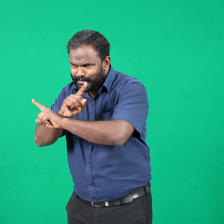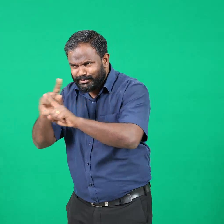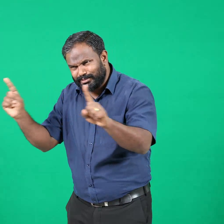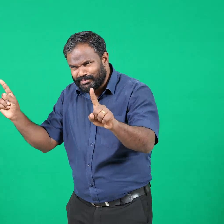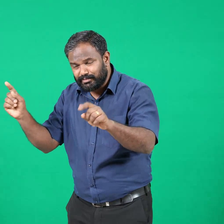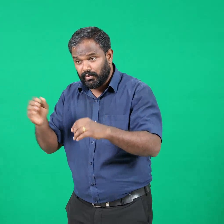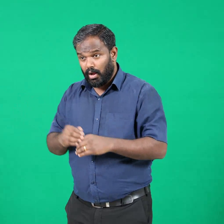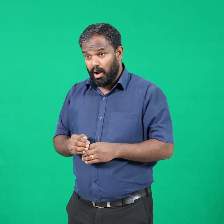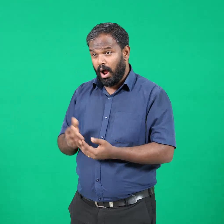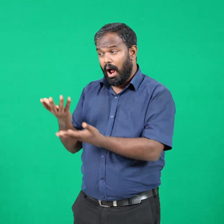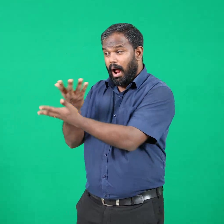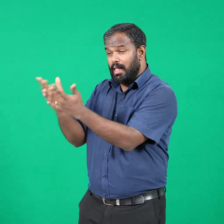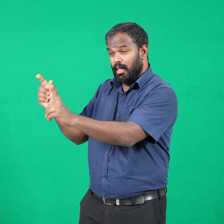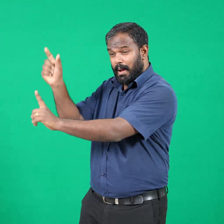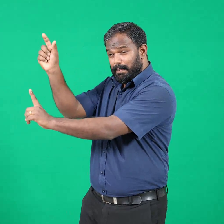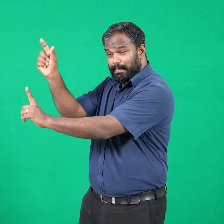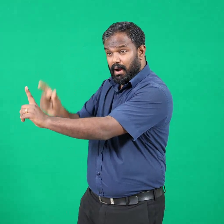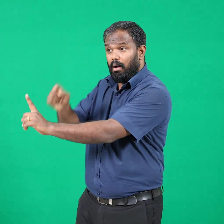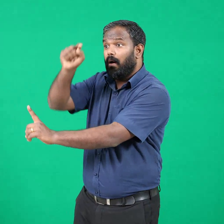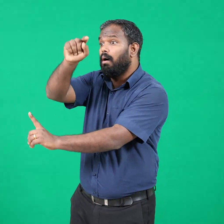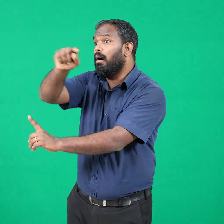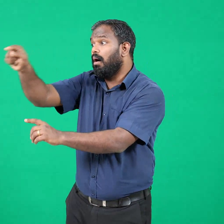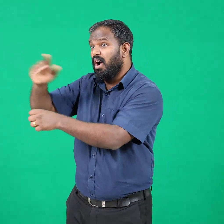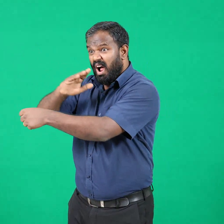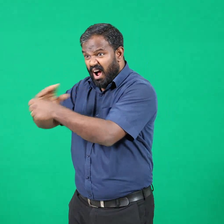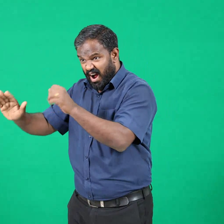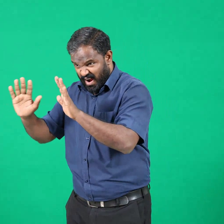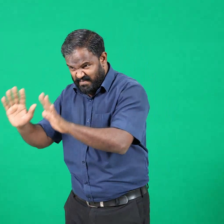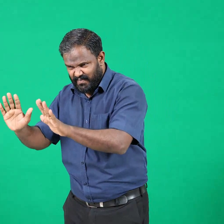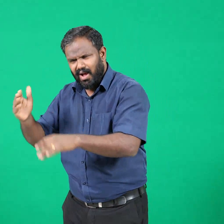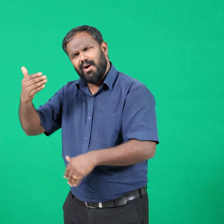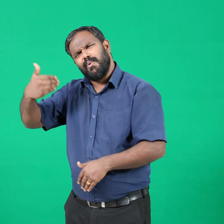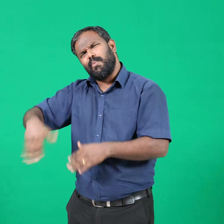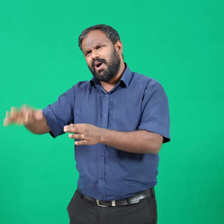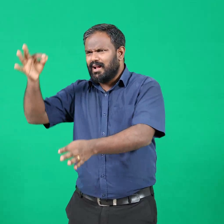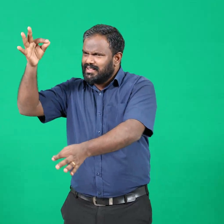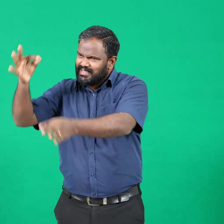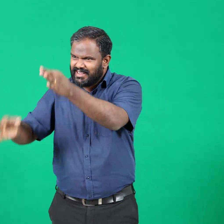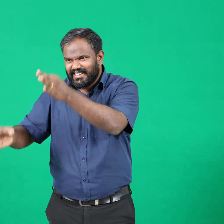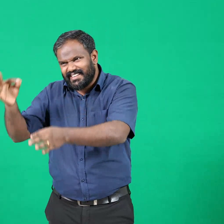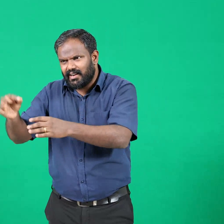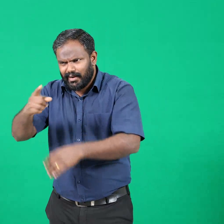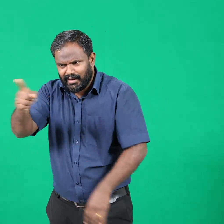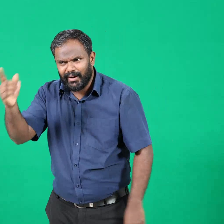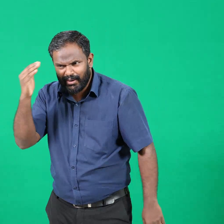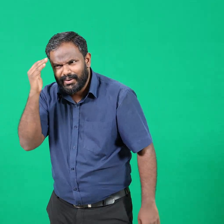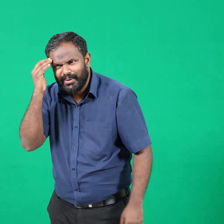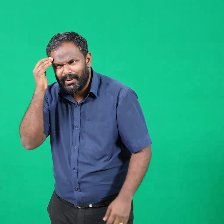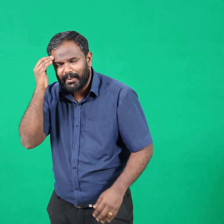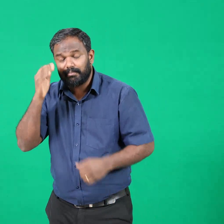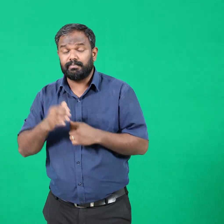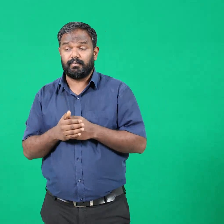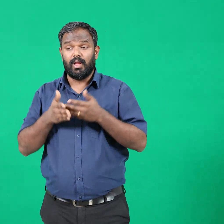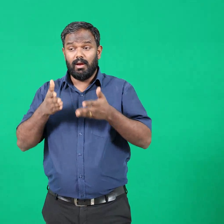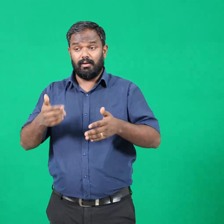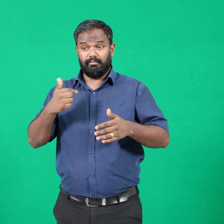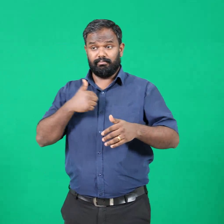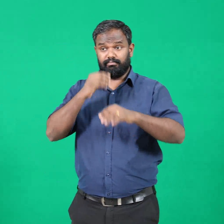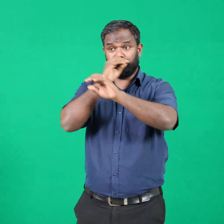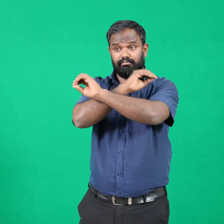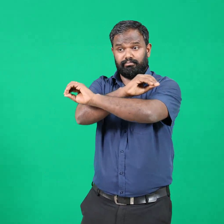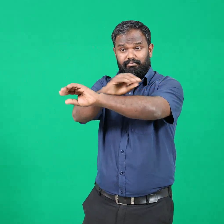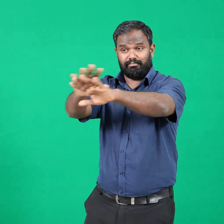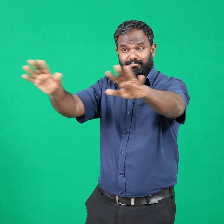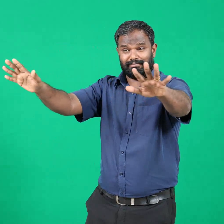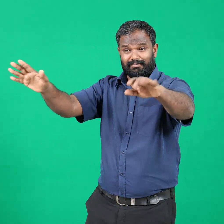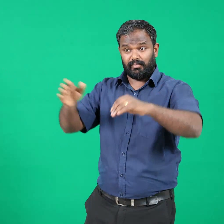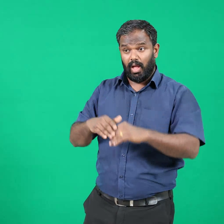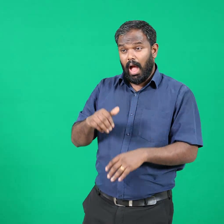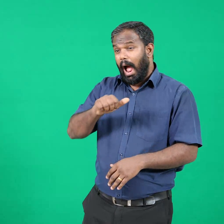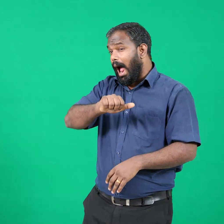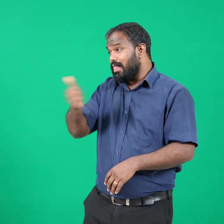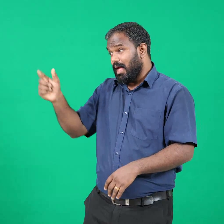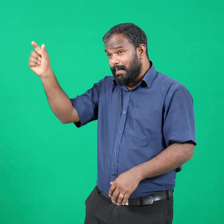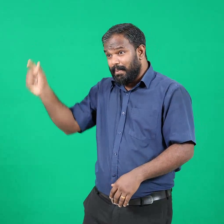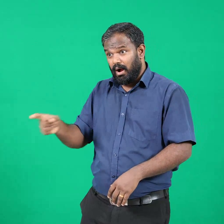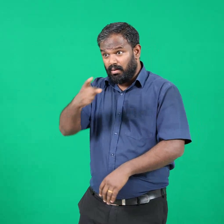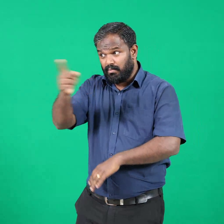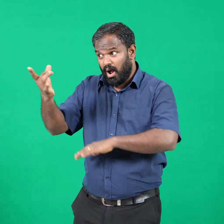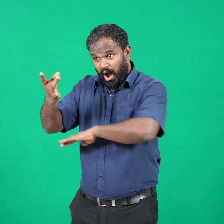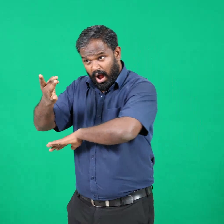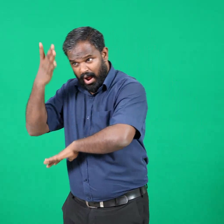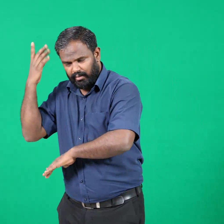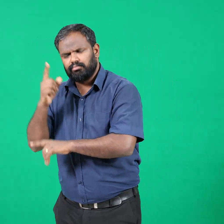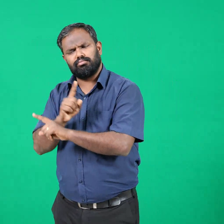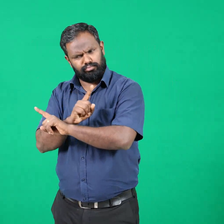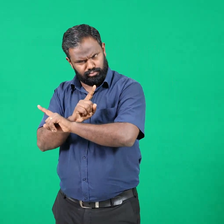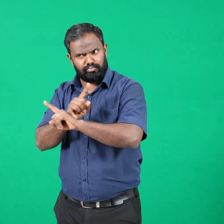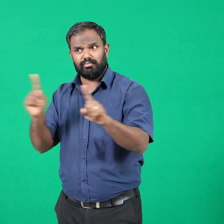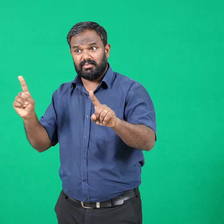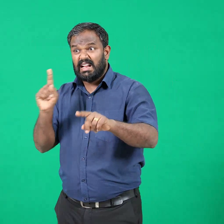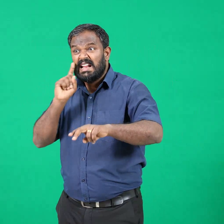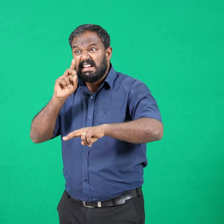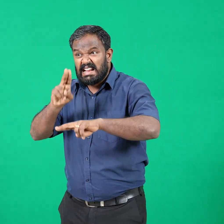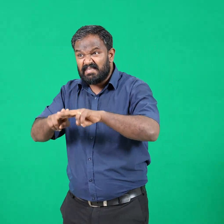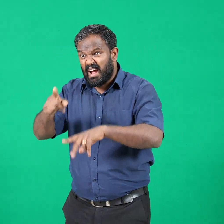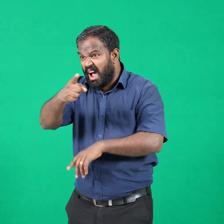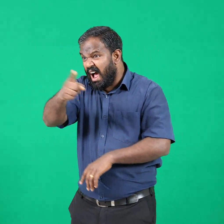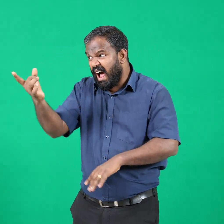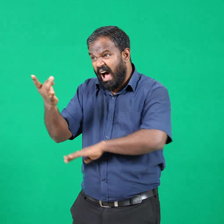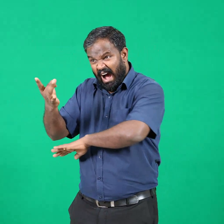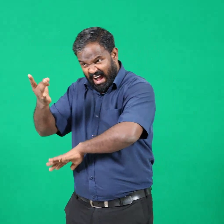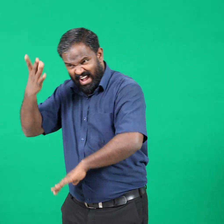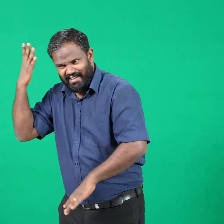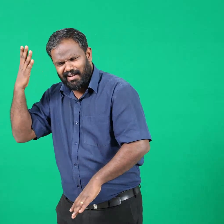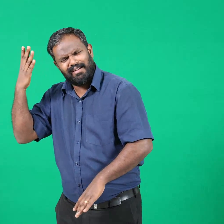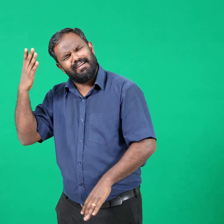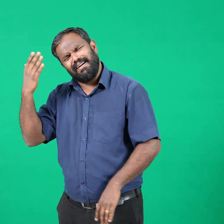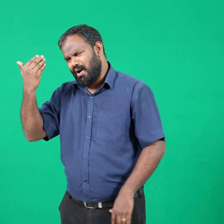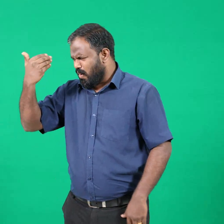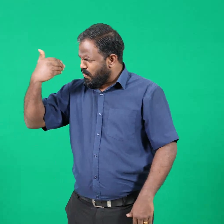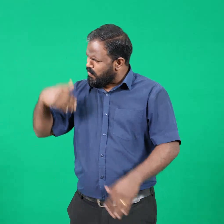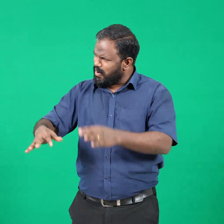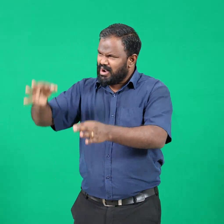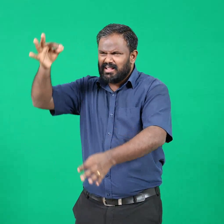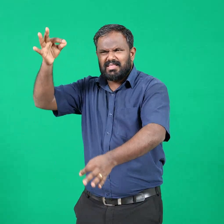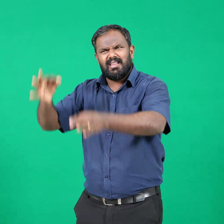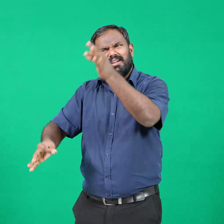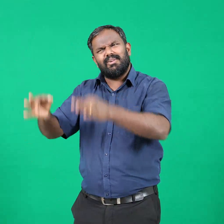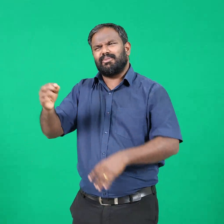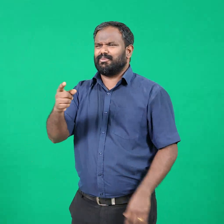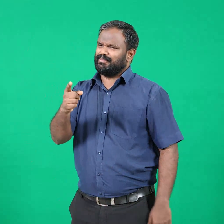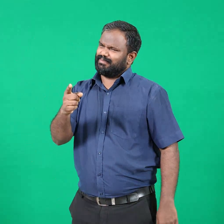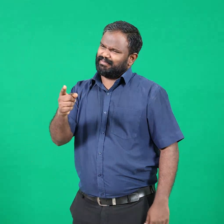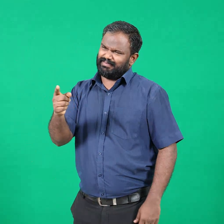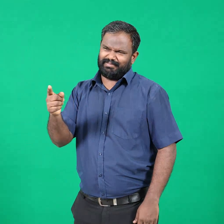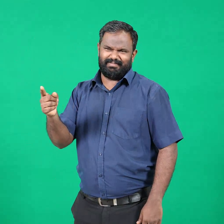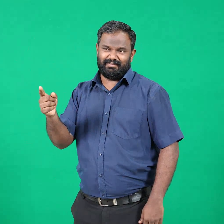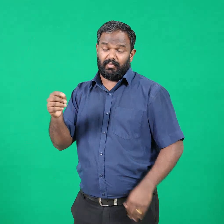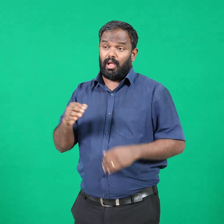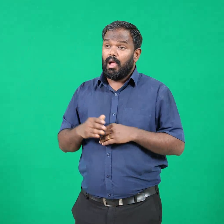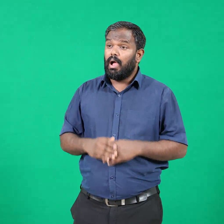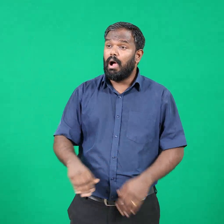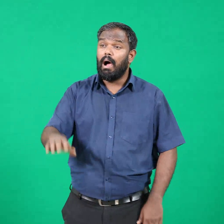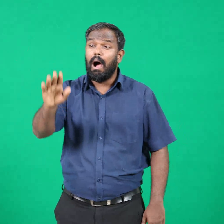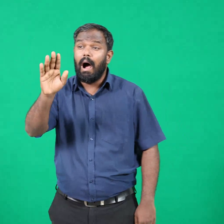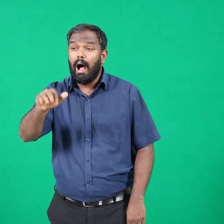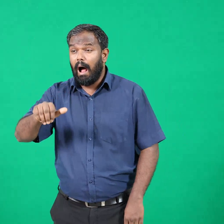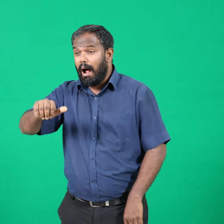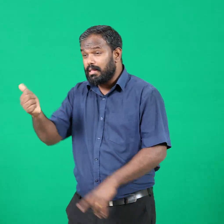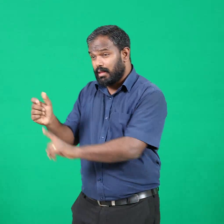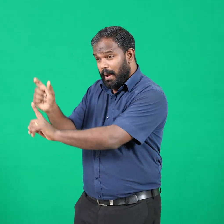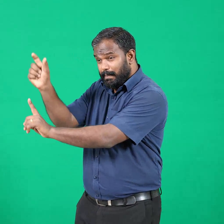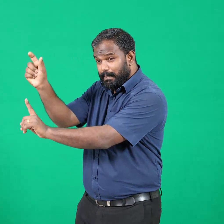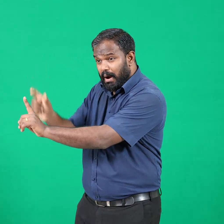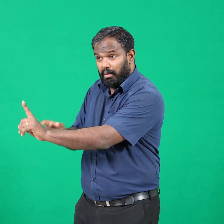But I tell you that anyone who is angry with his brother will be subject to judgment.